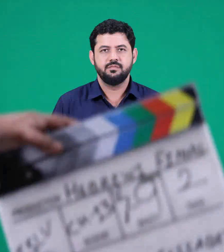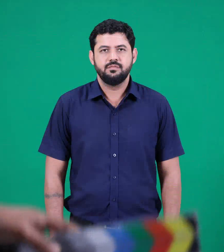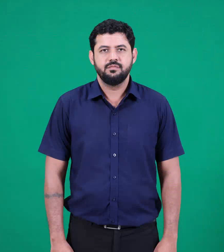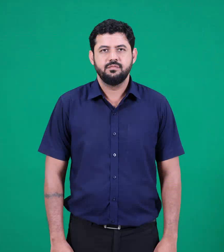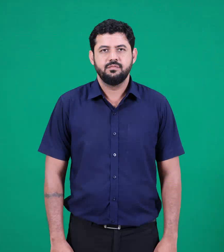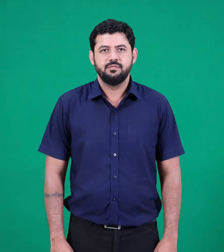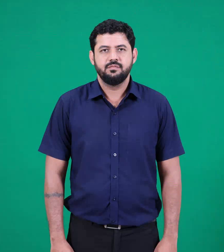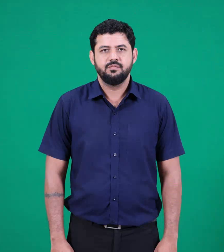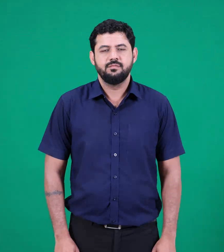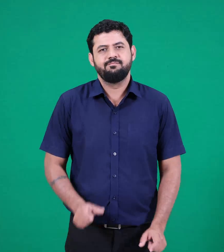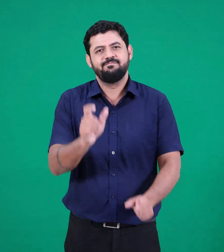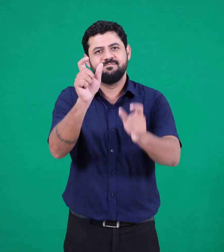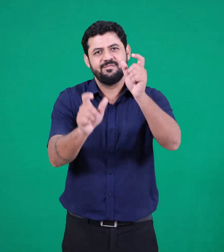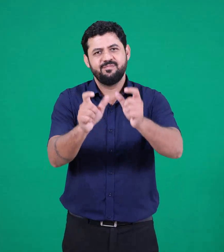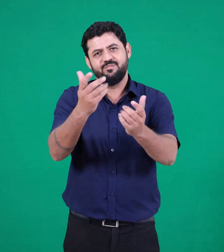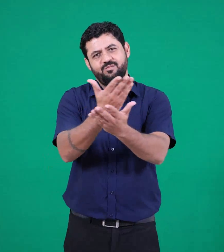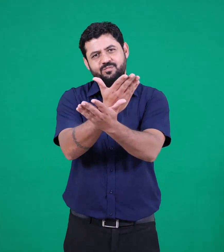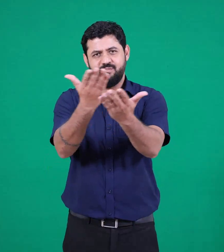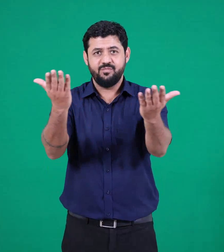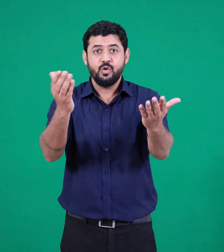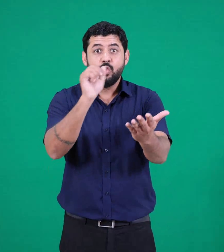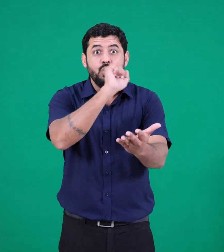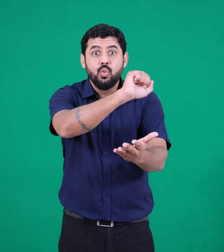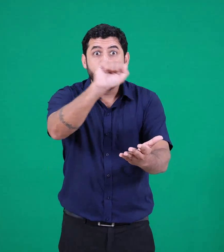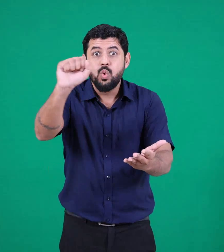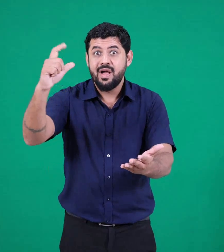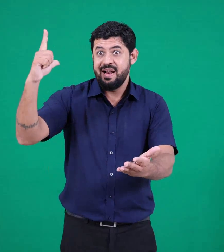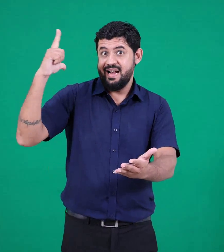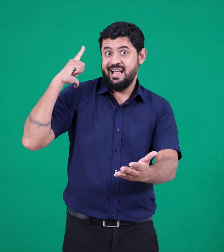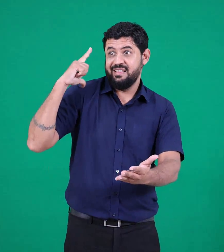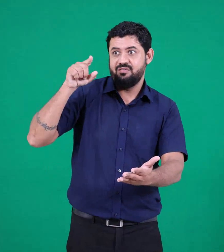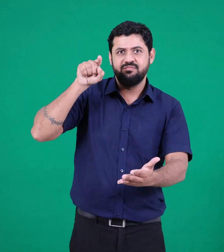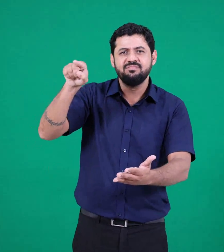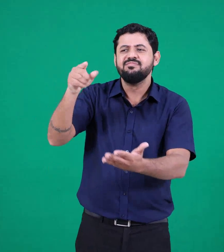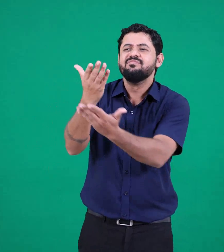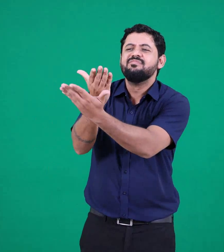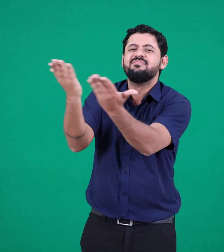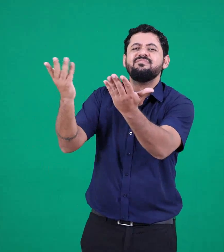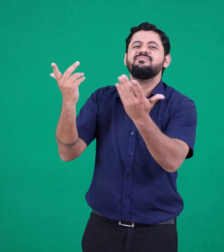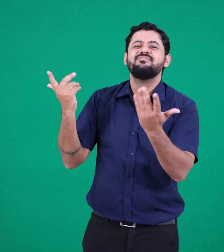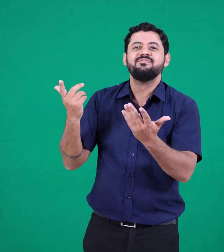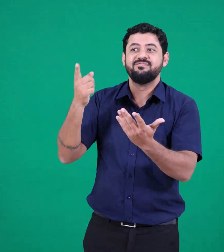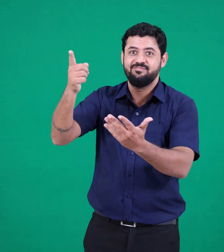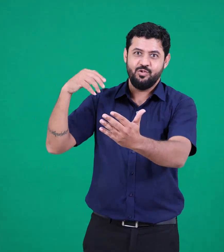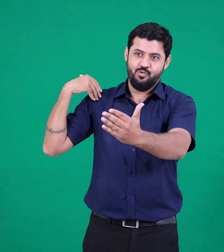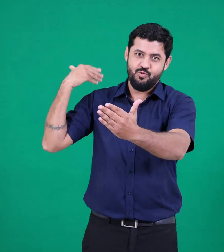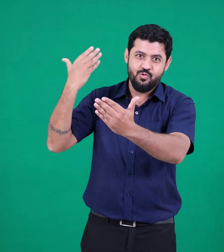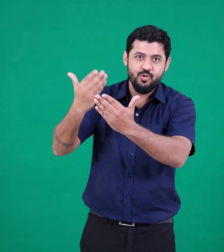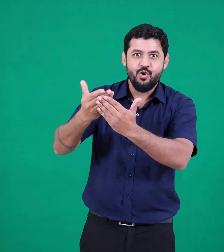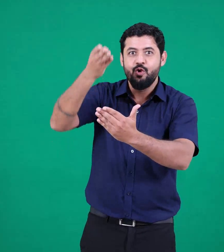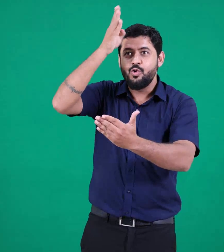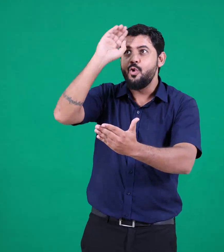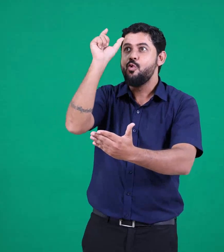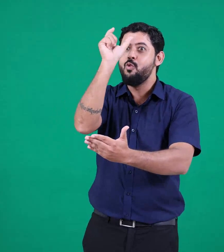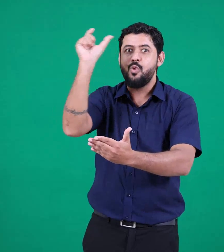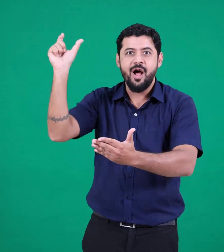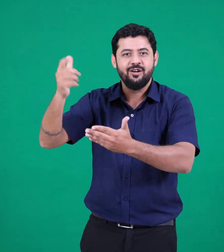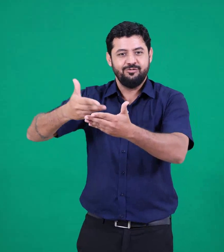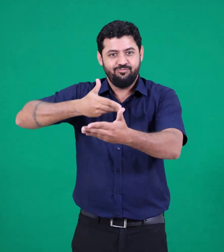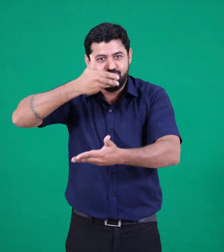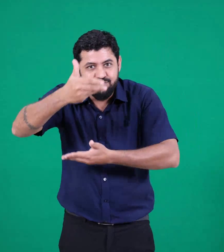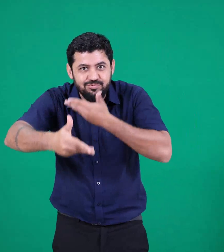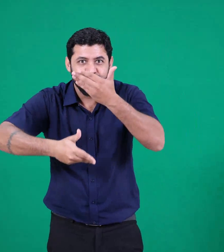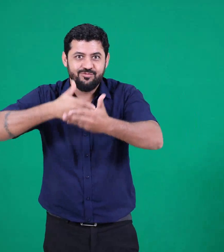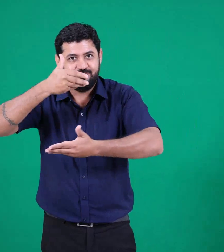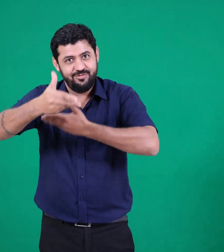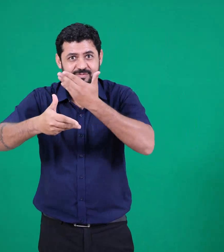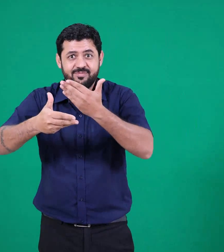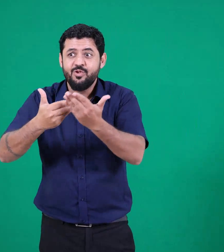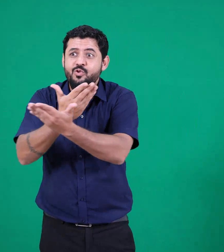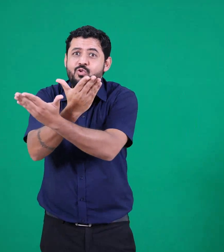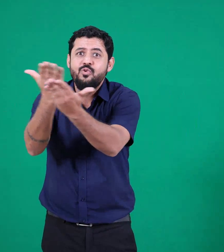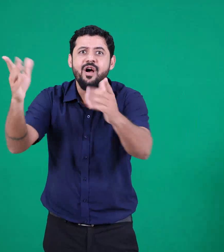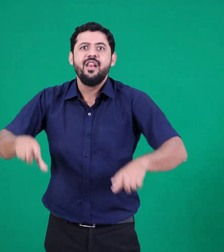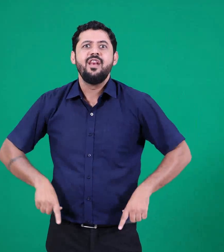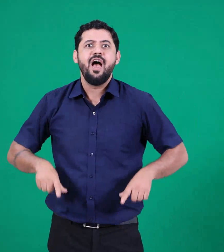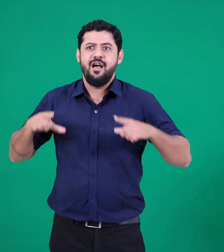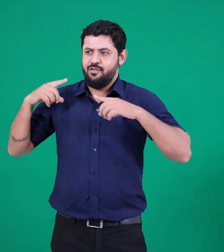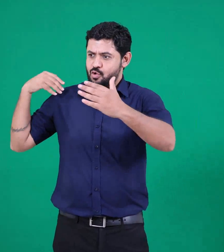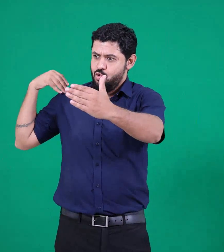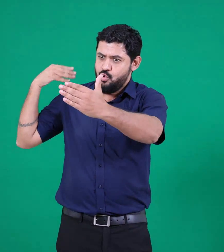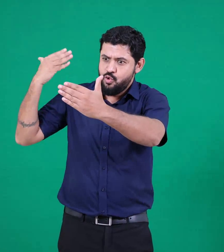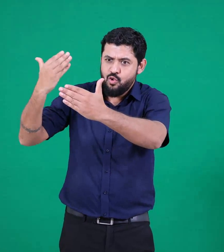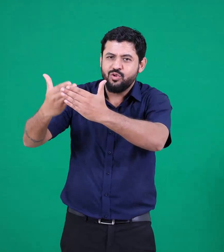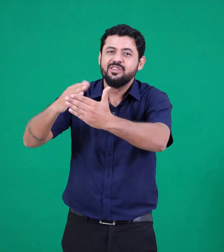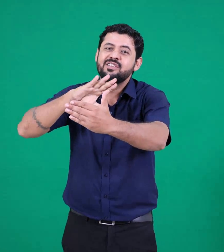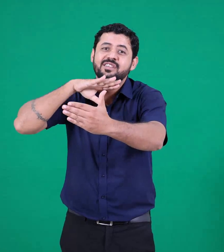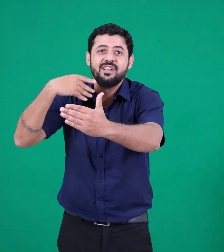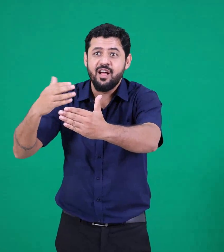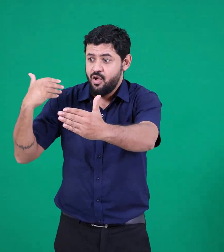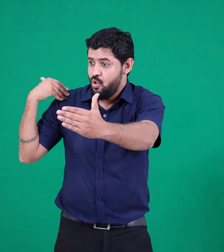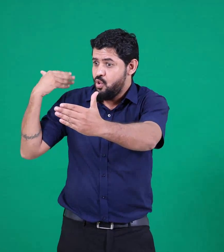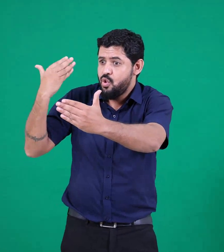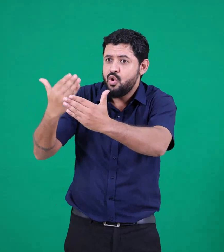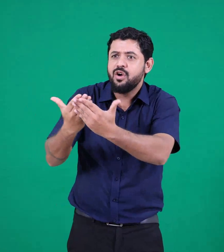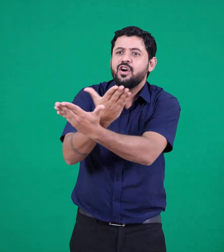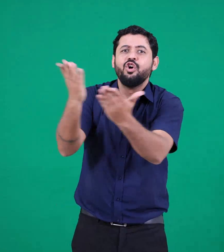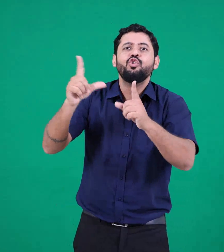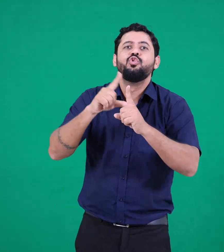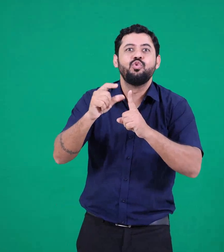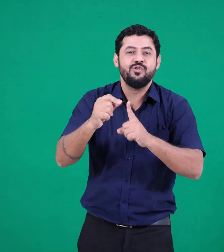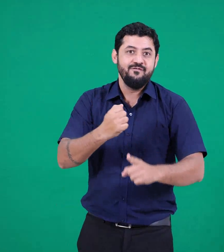Remember your leaders who spoke the word of God to you.